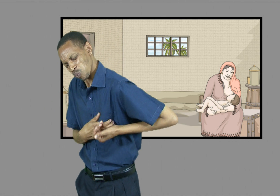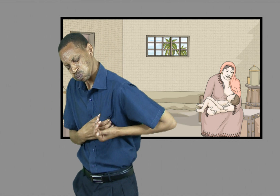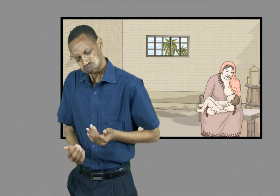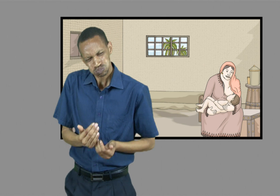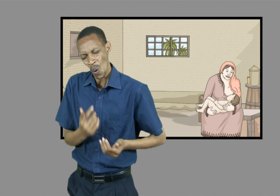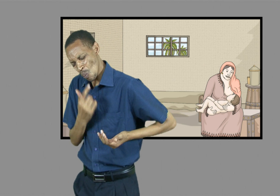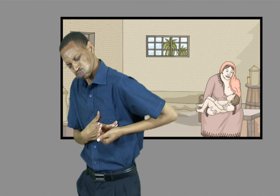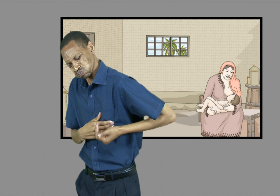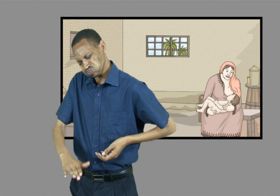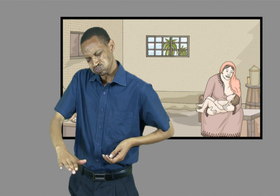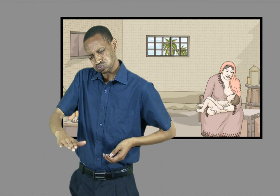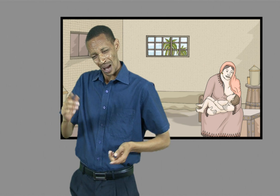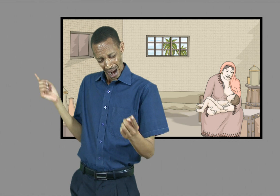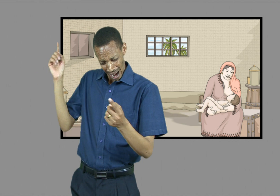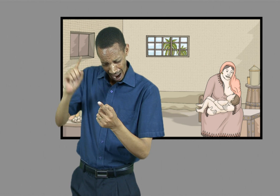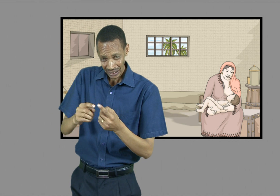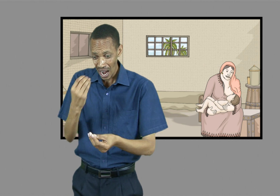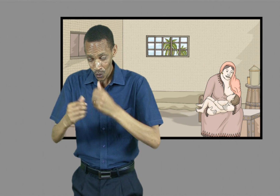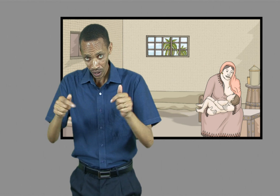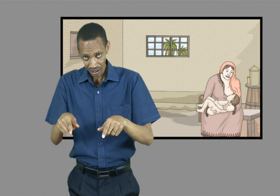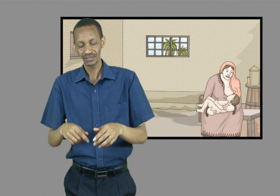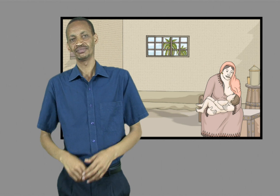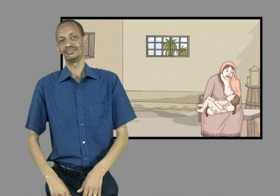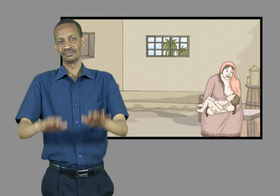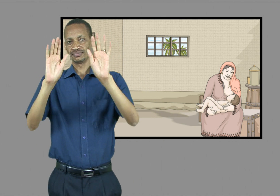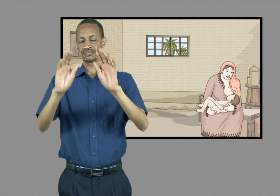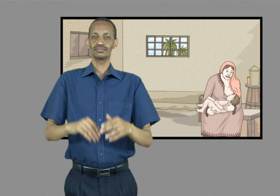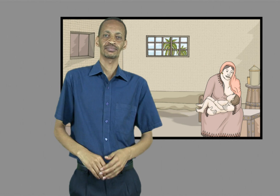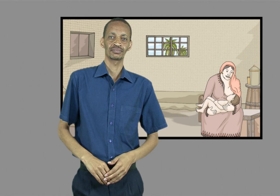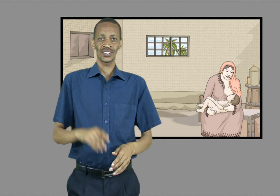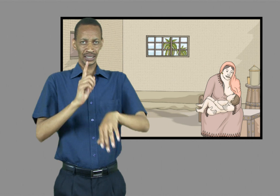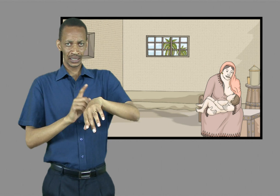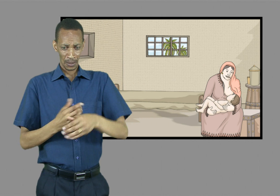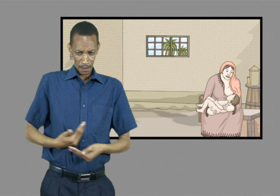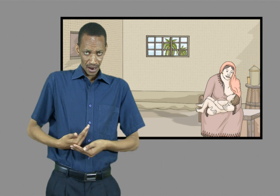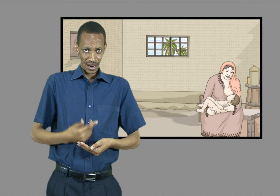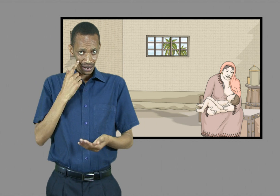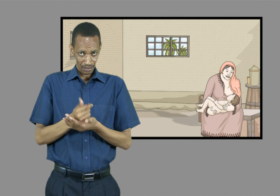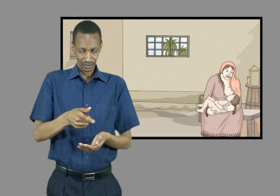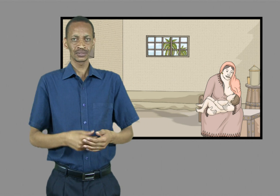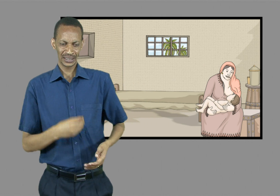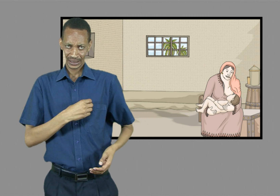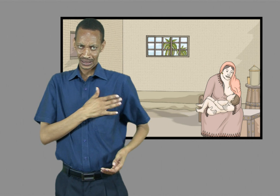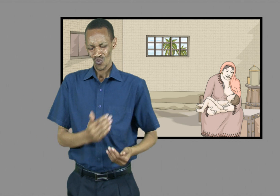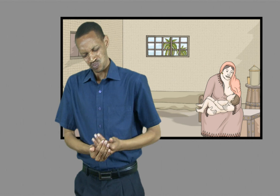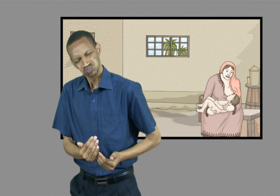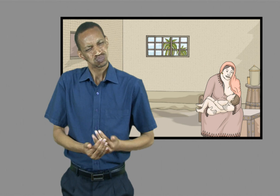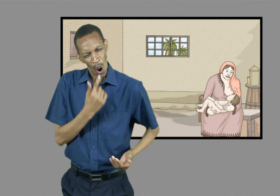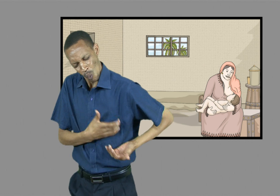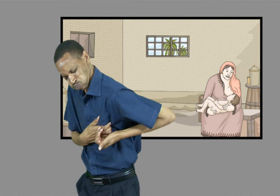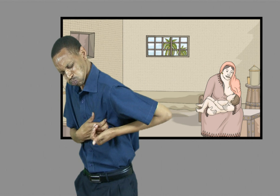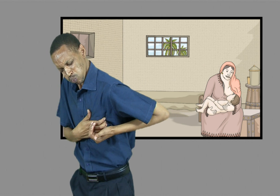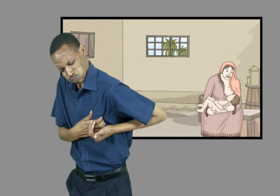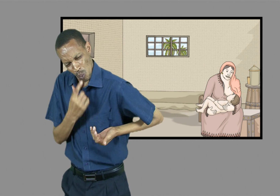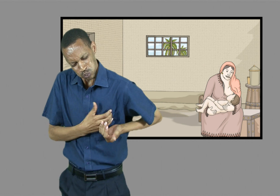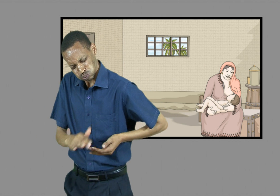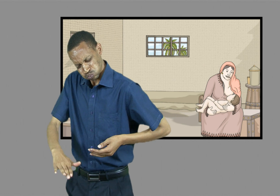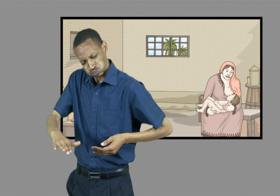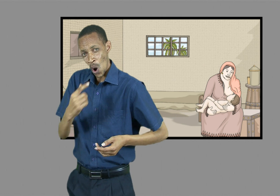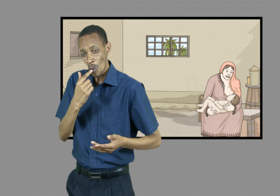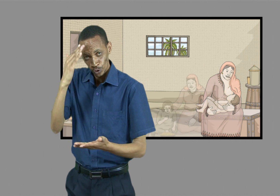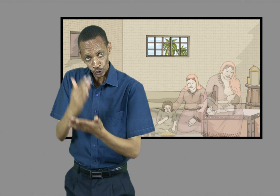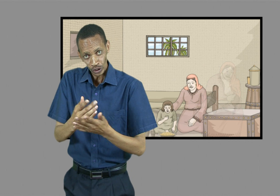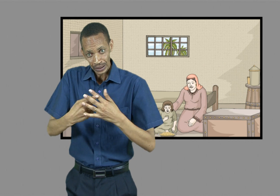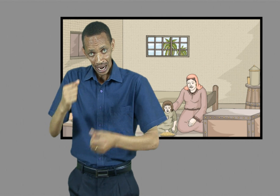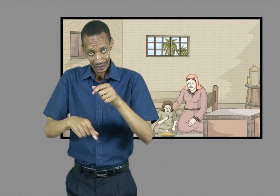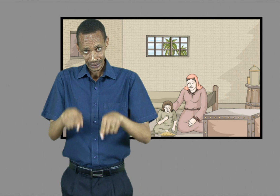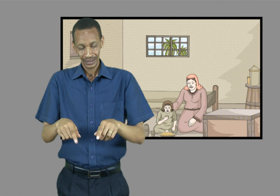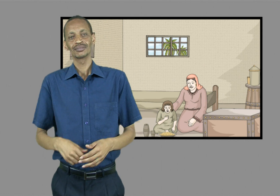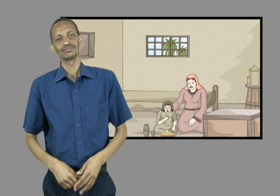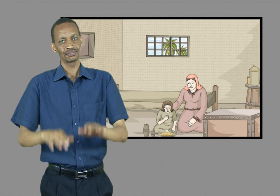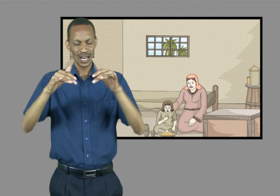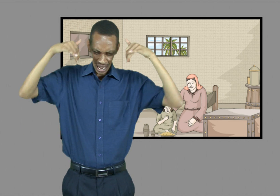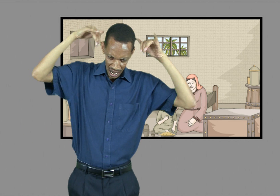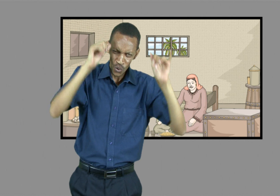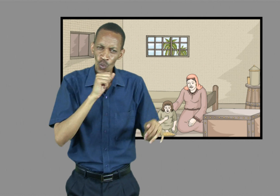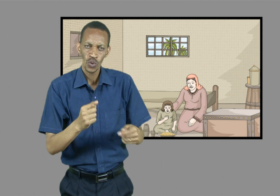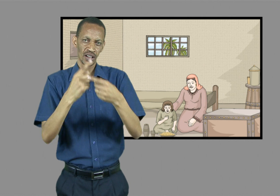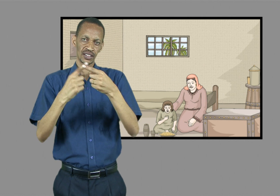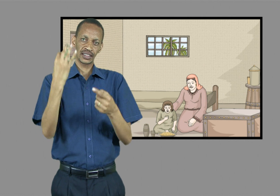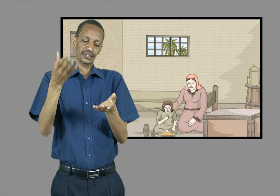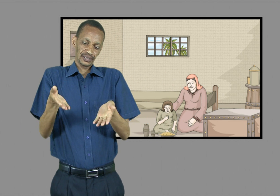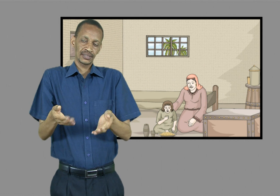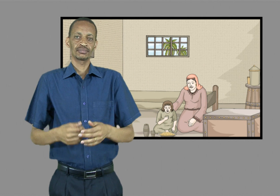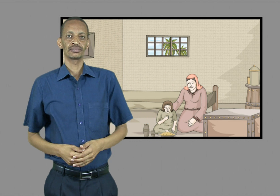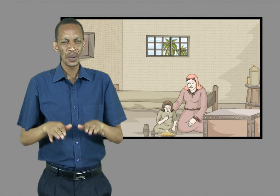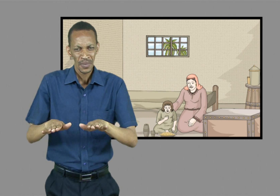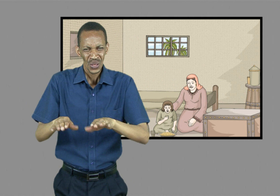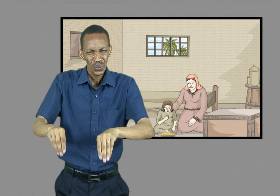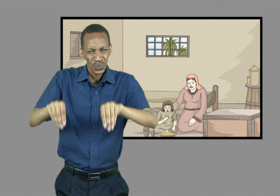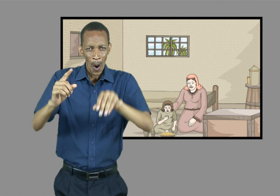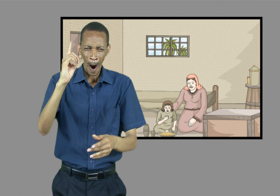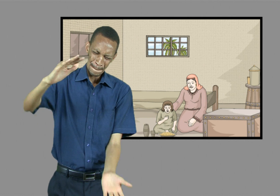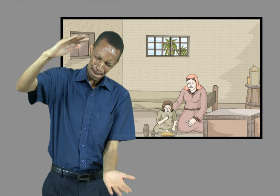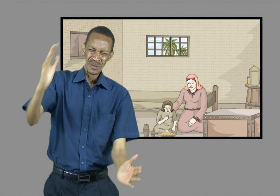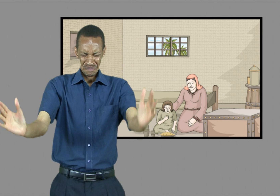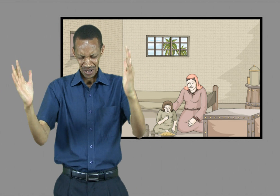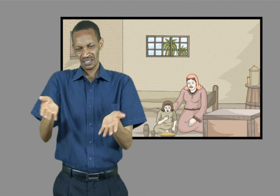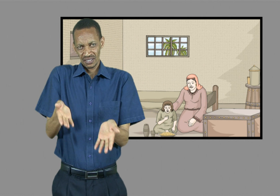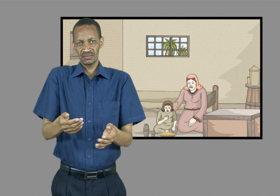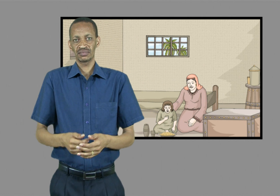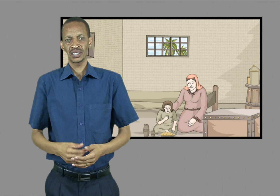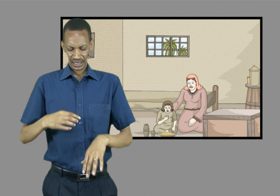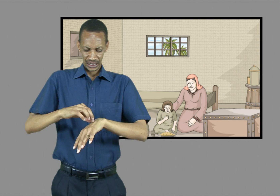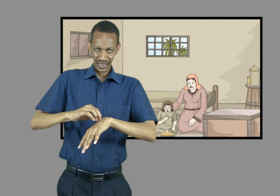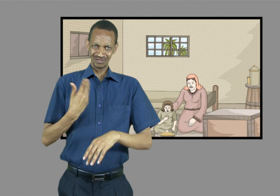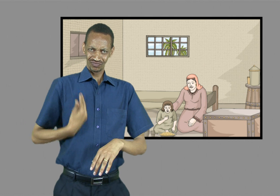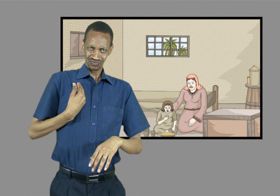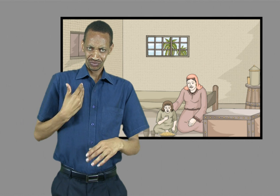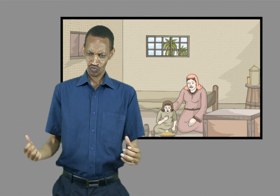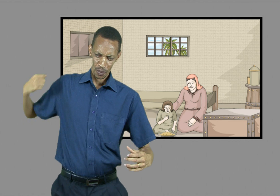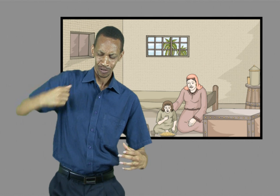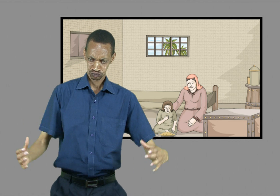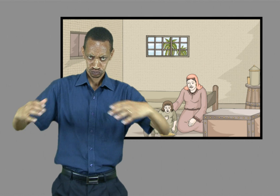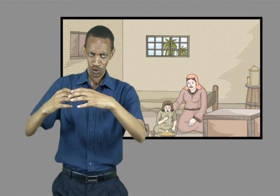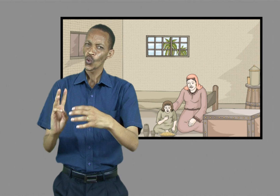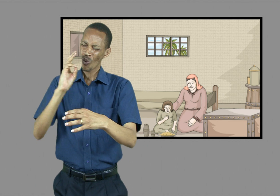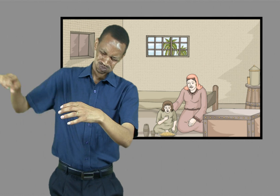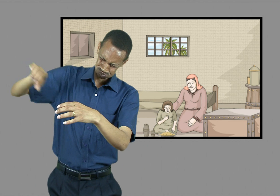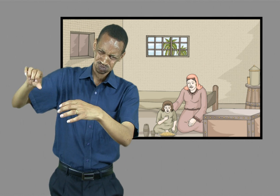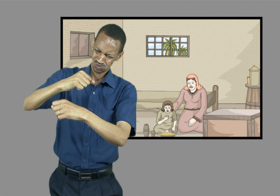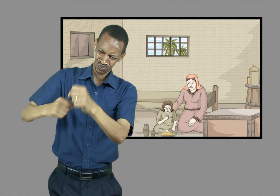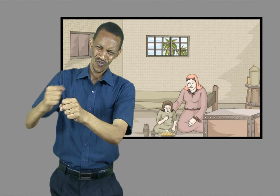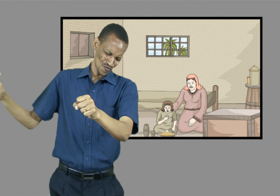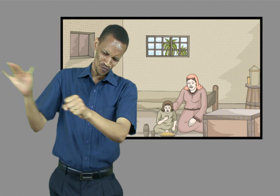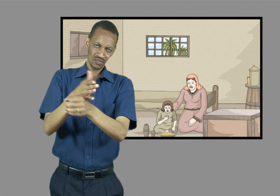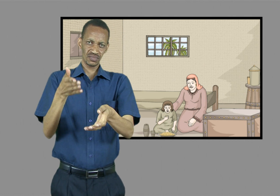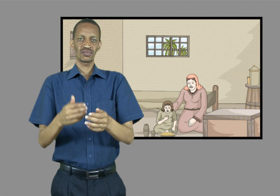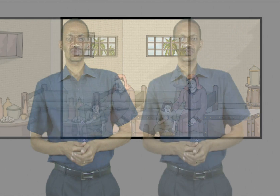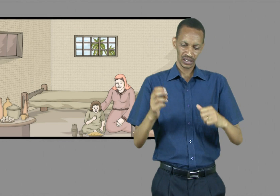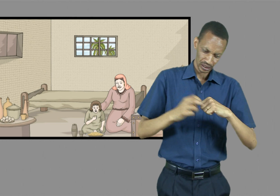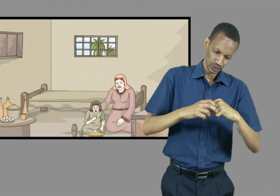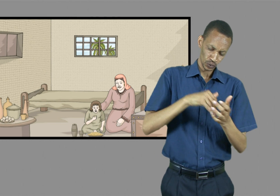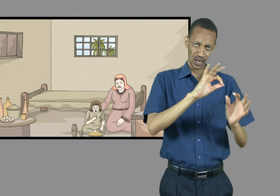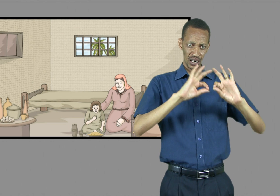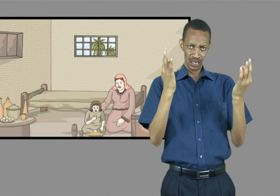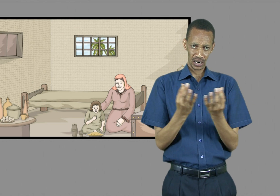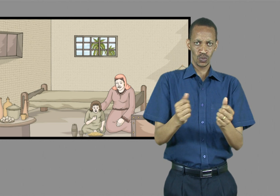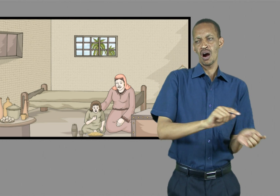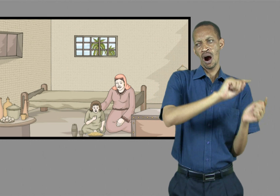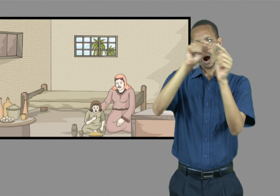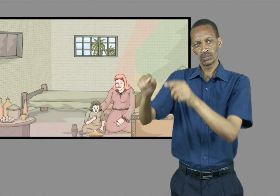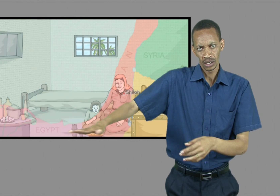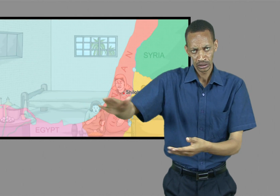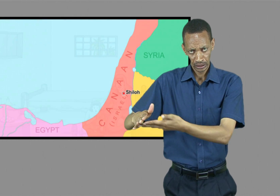Once she had weaned him, Hannah took the boy with her, along with a three-year-old bull, an ephah of flour, and a skin of wine.